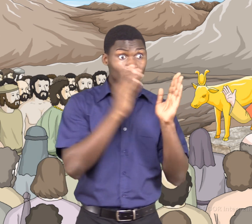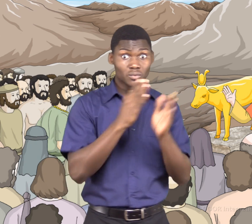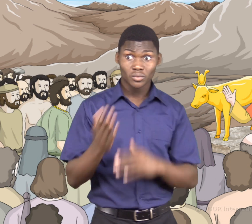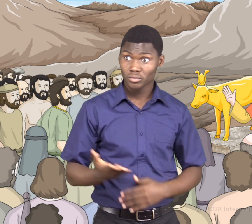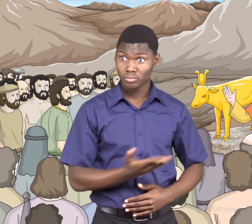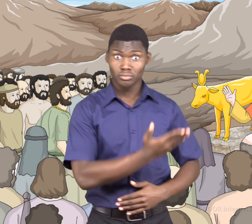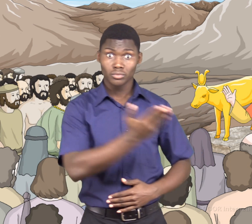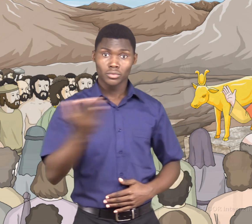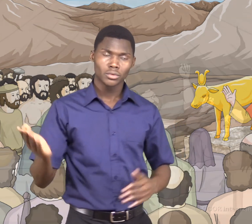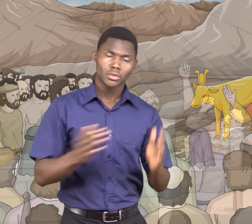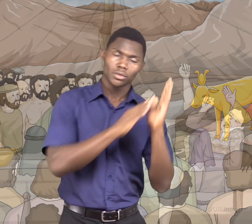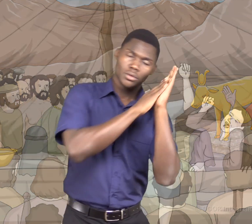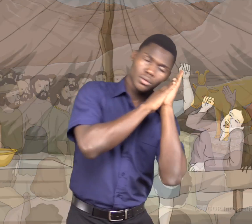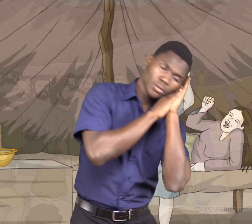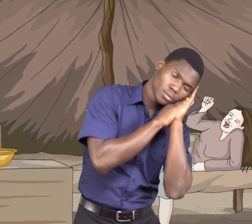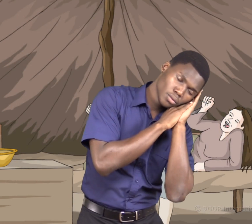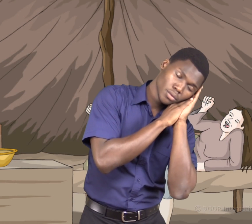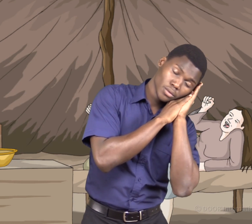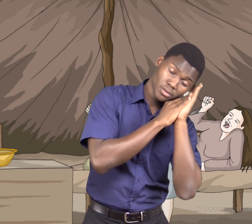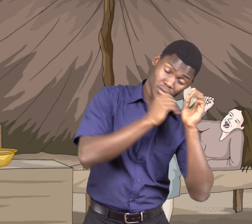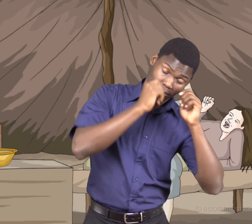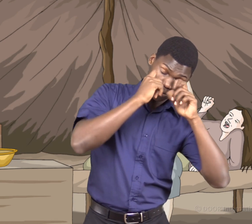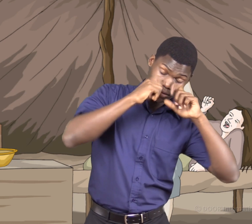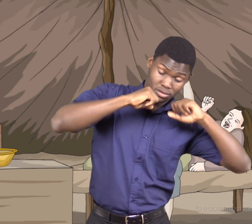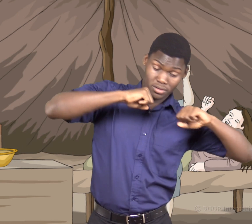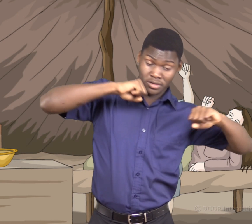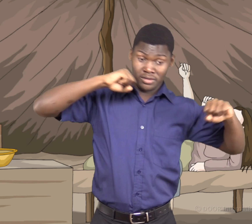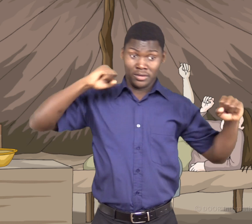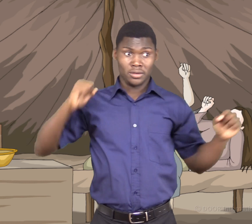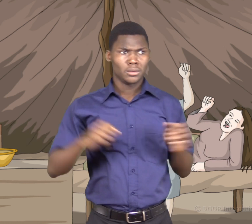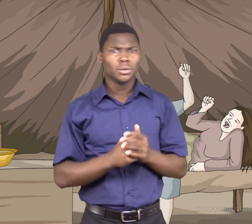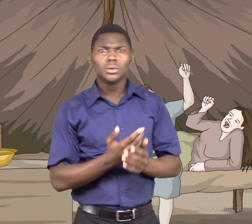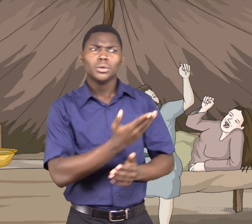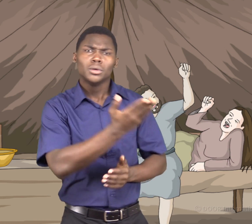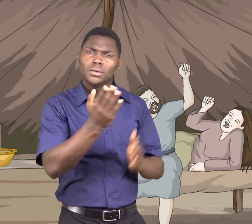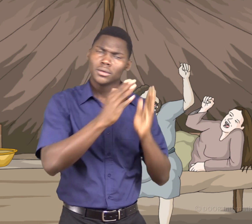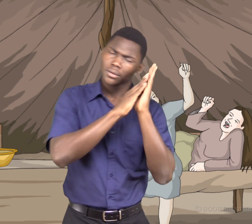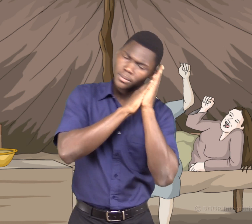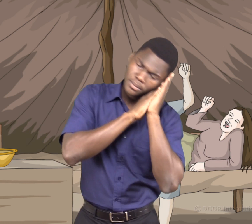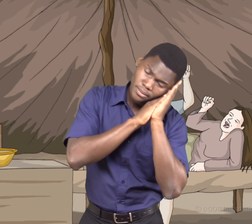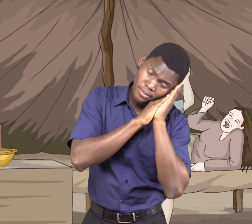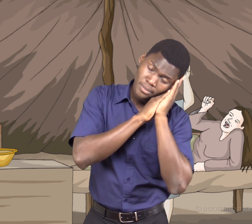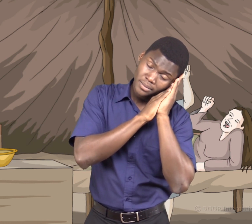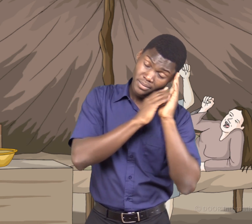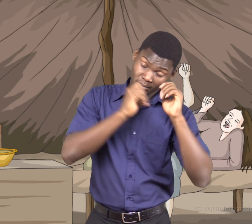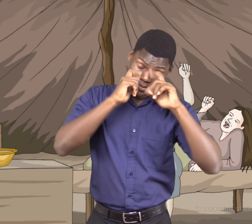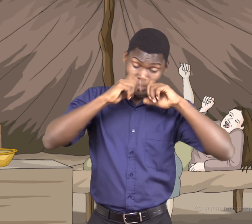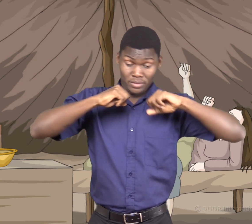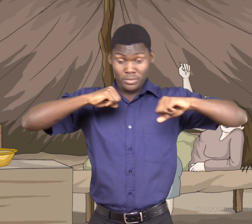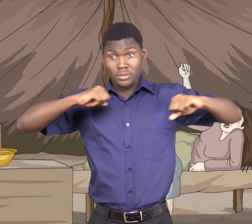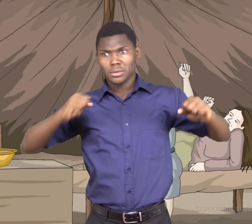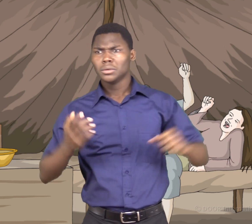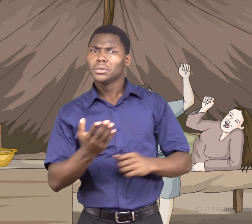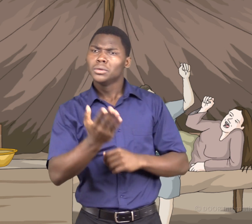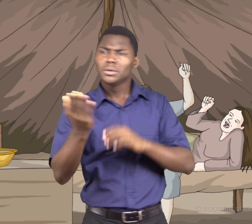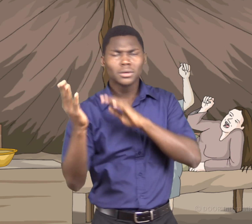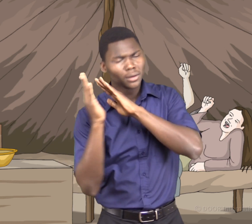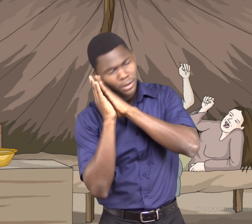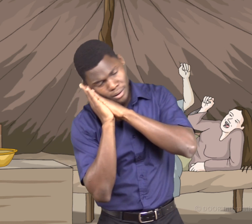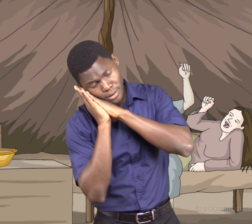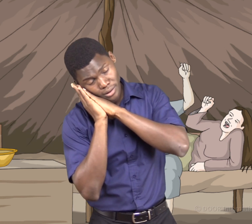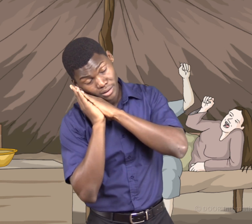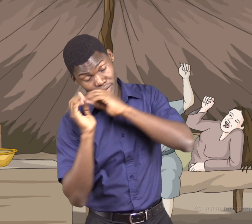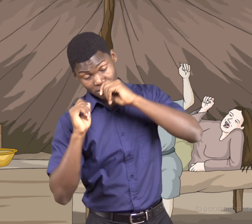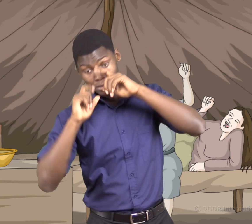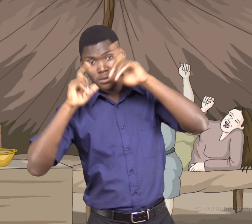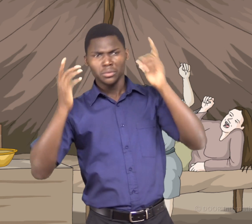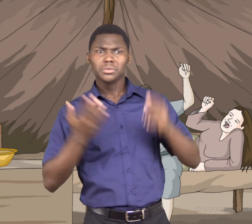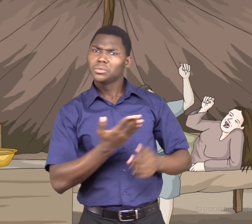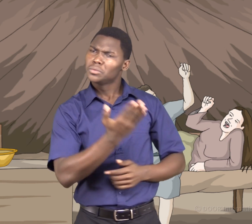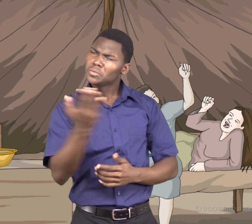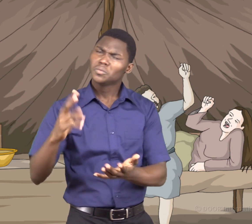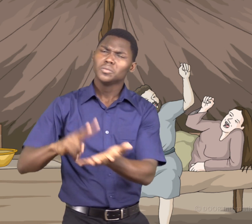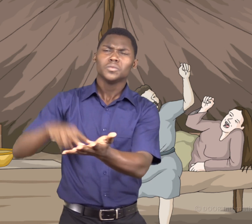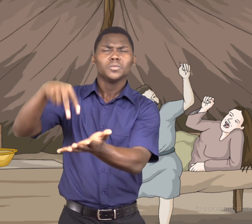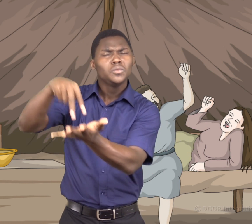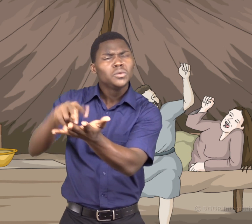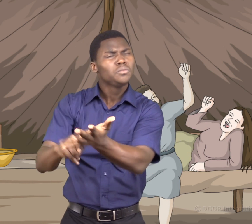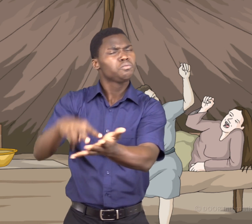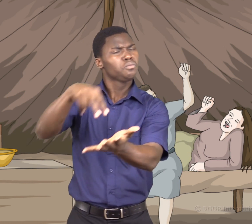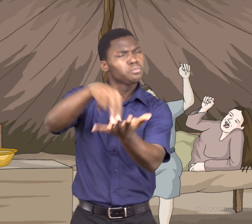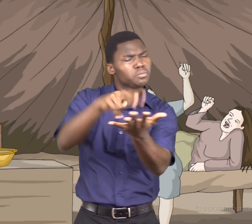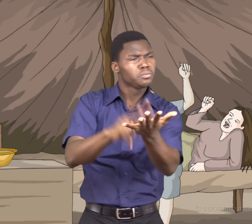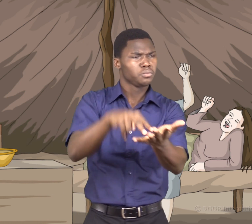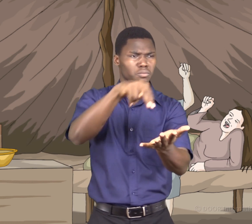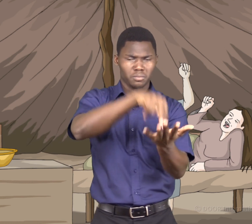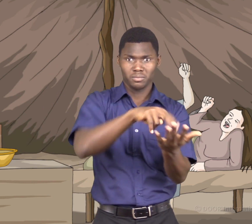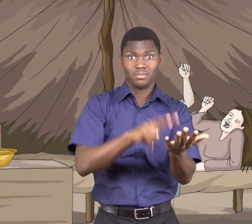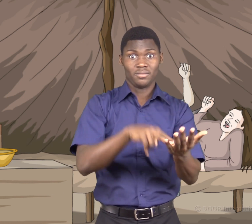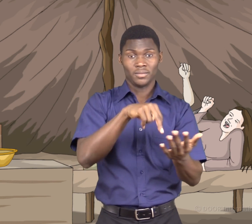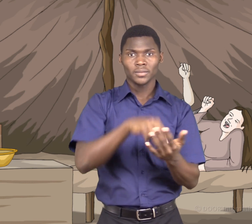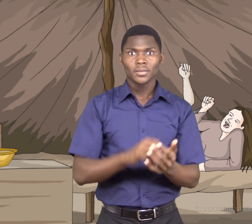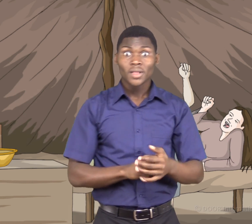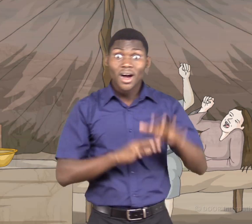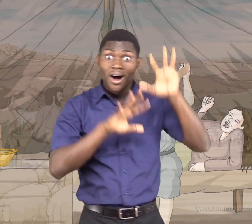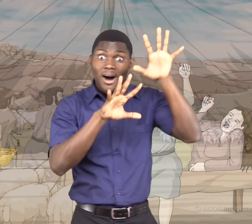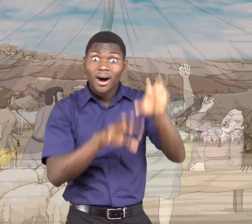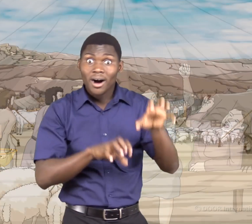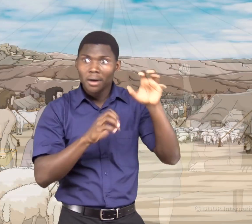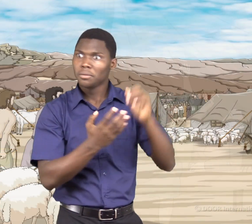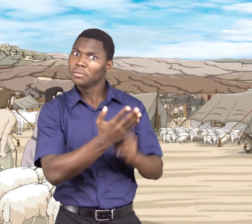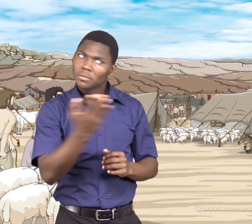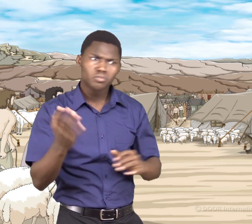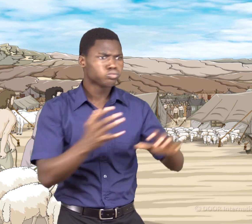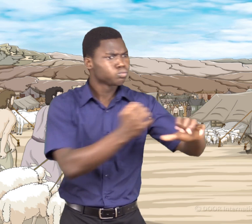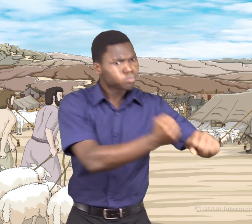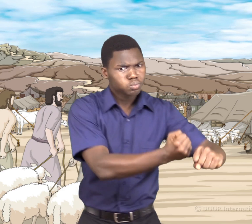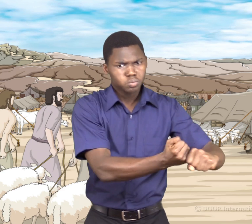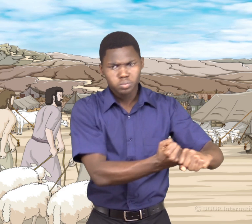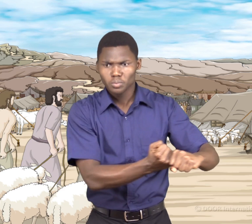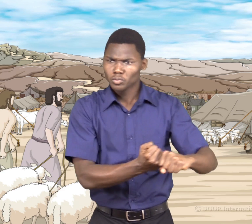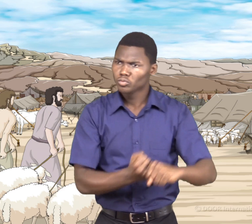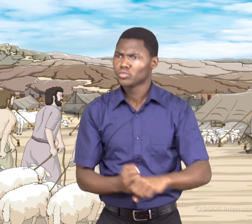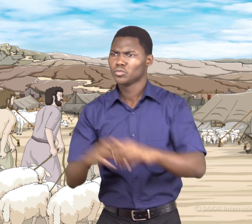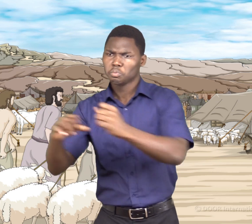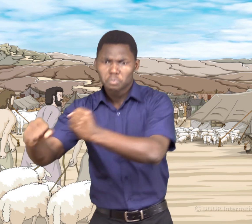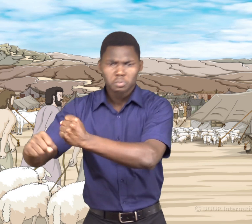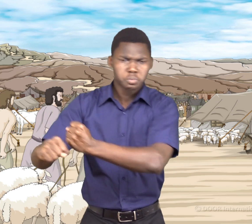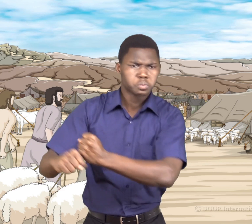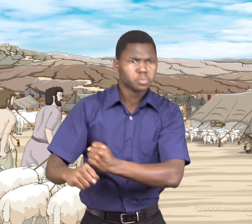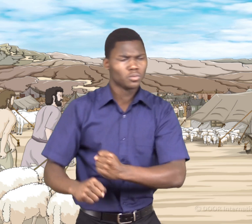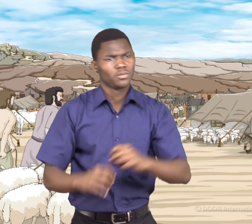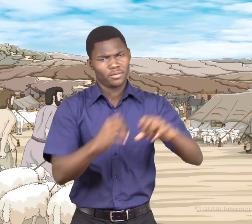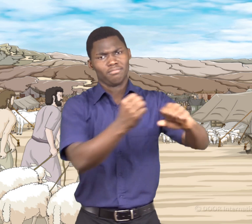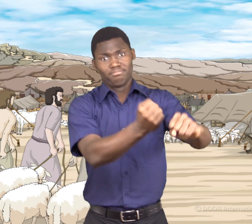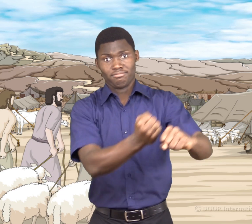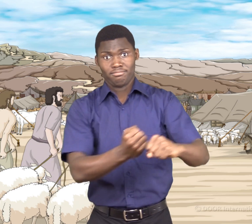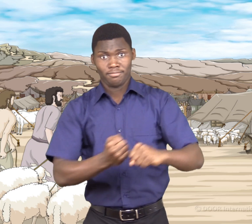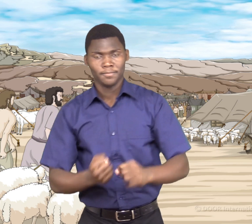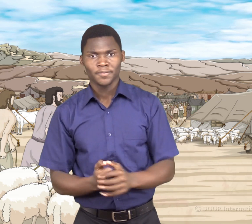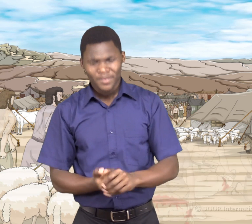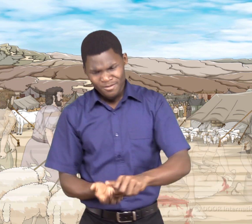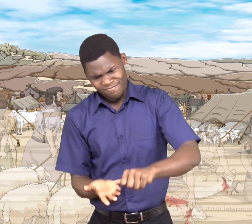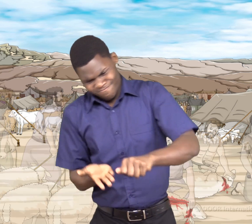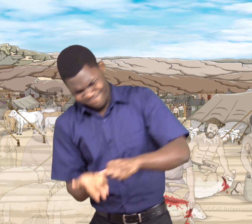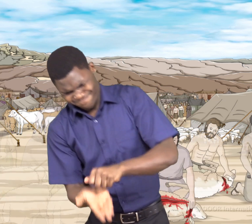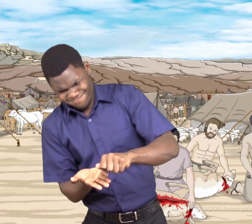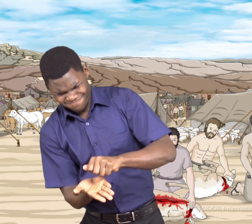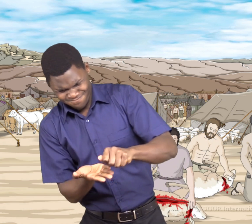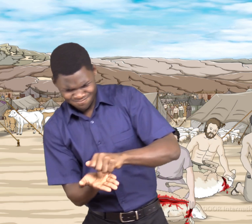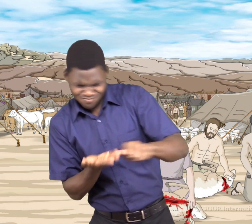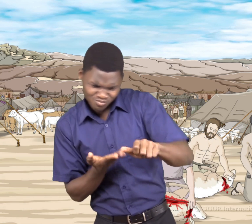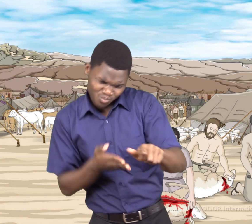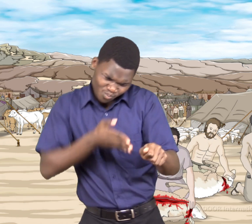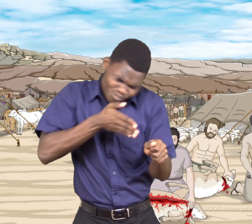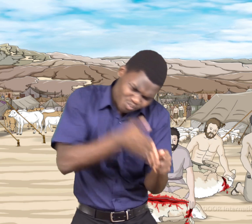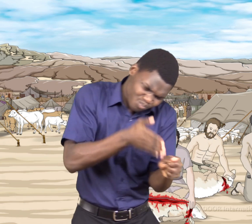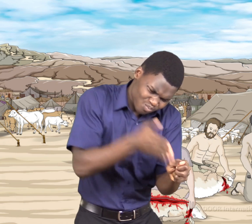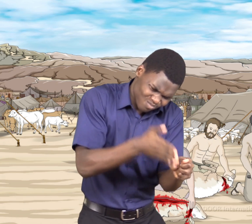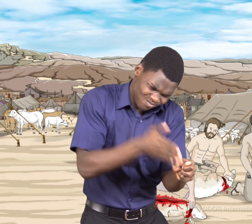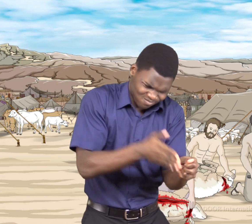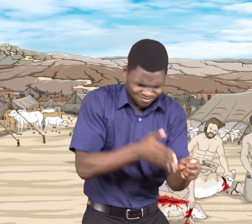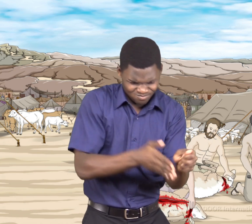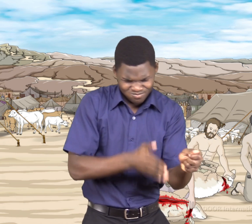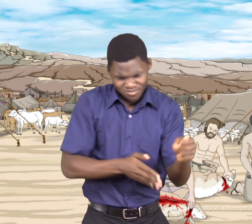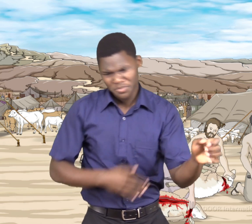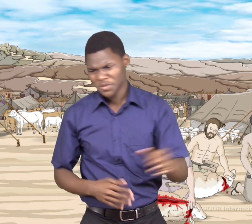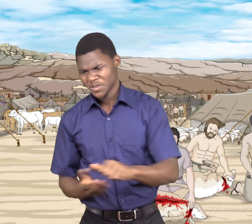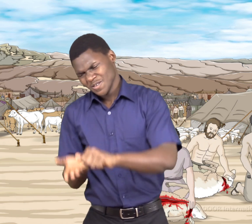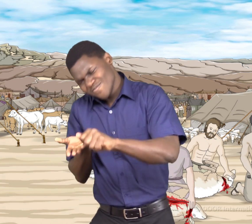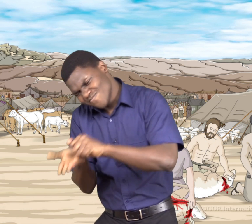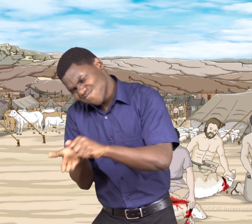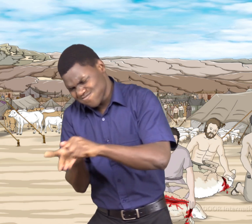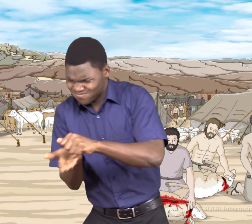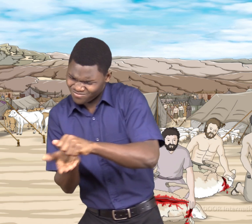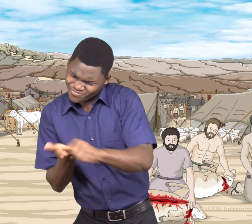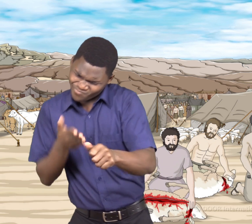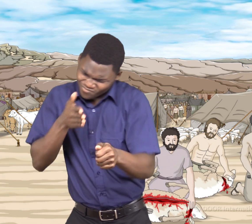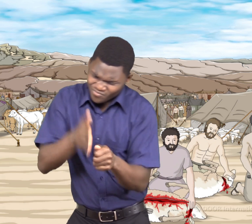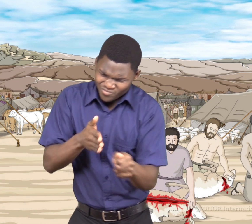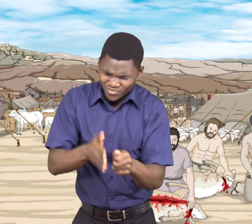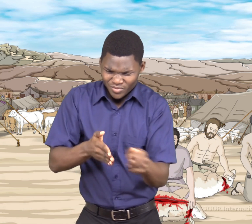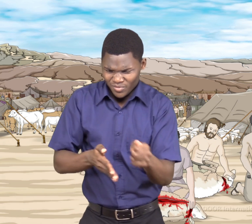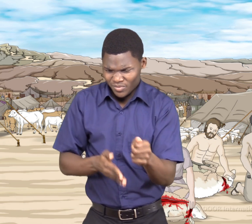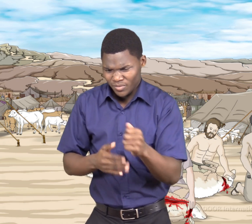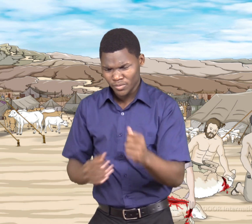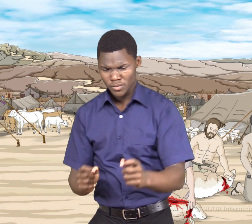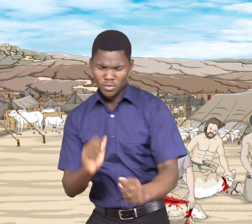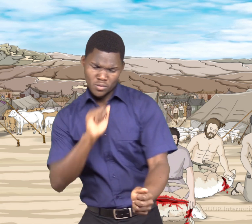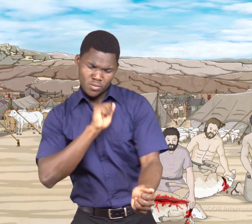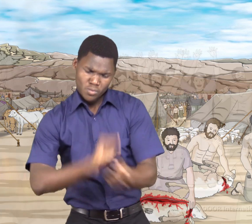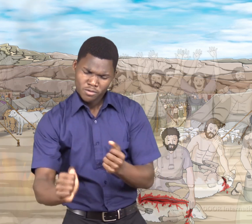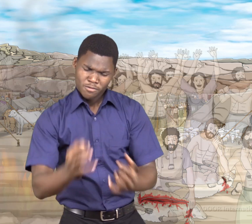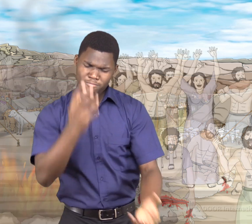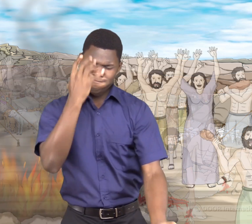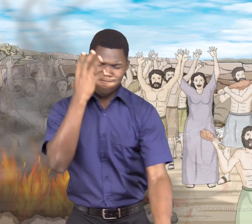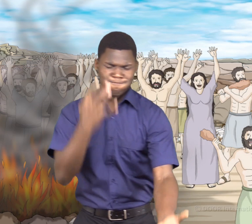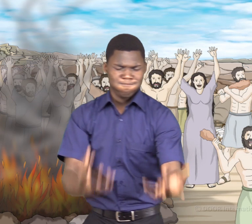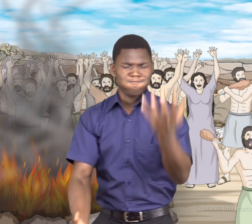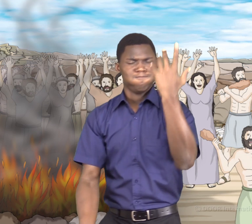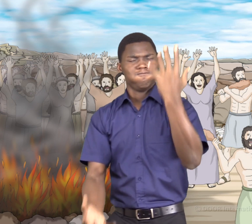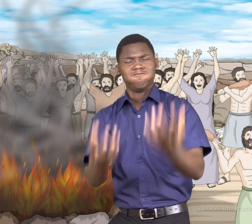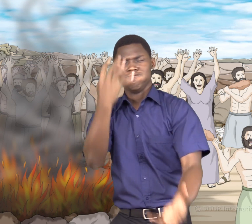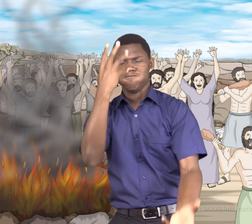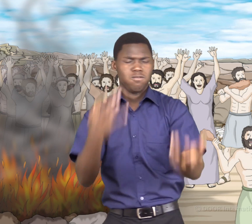So the next day they arose, offered burnt offerings, and presented peace offerings.